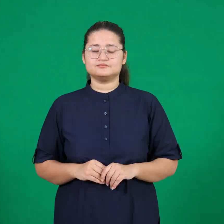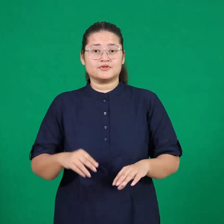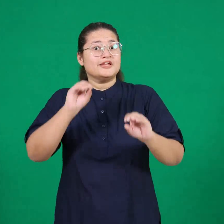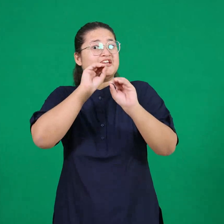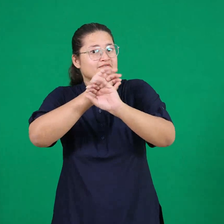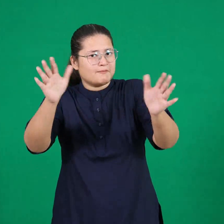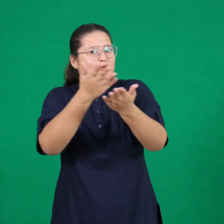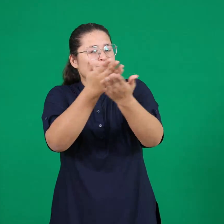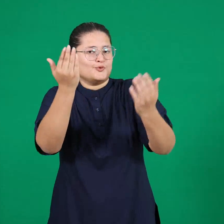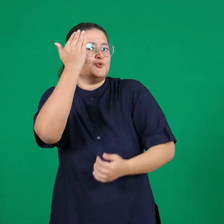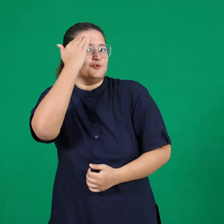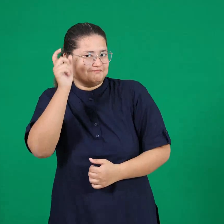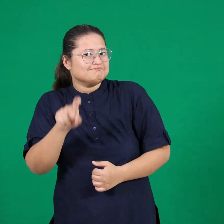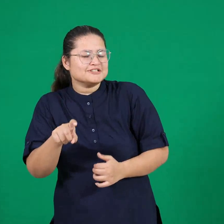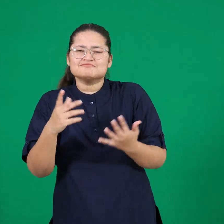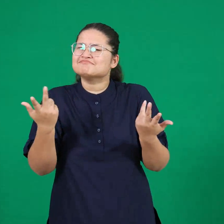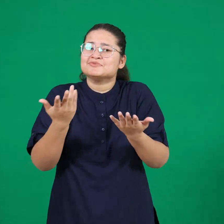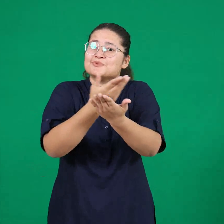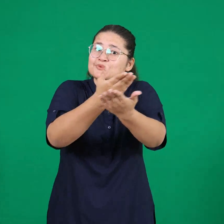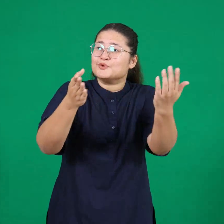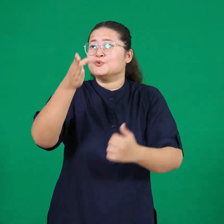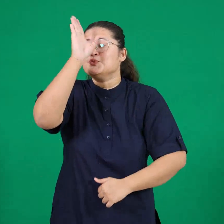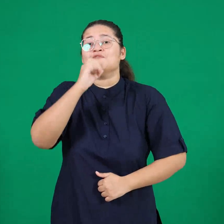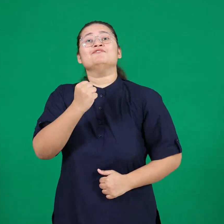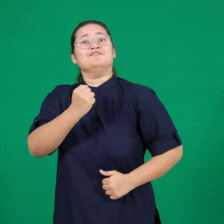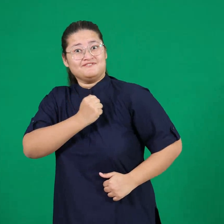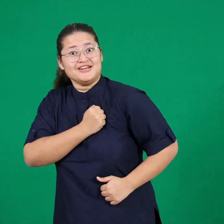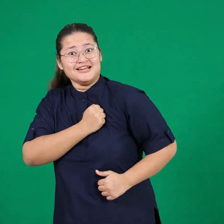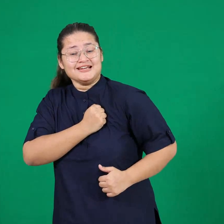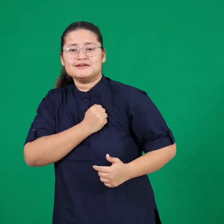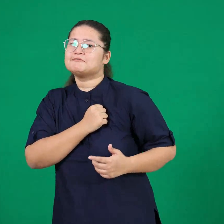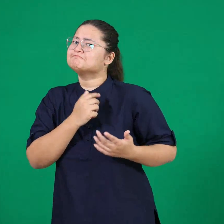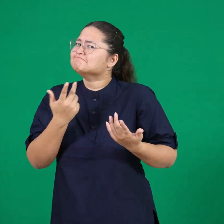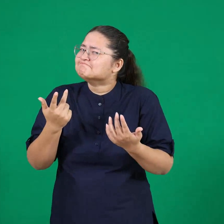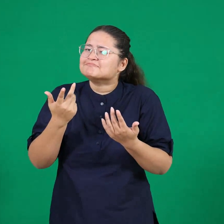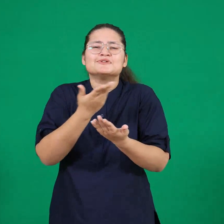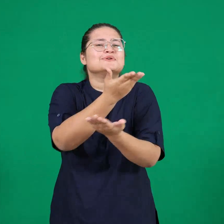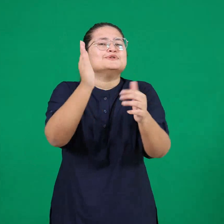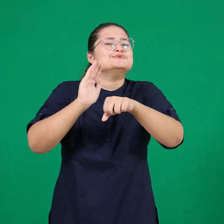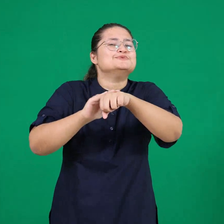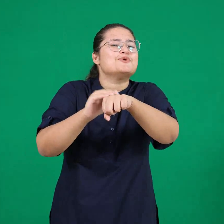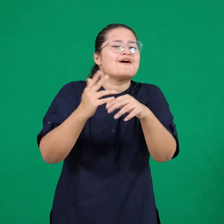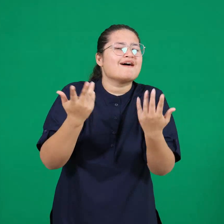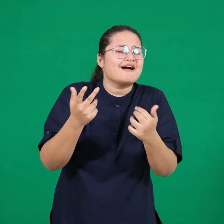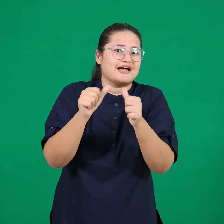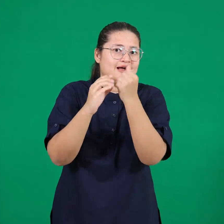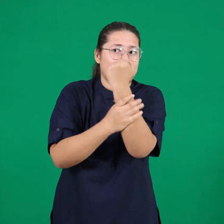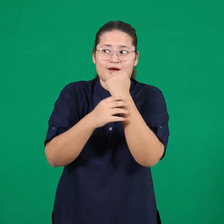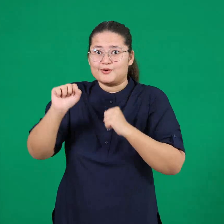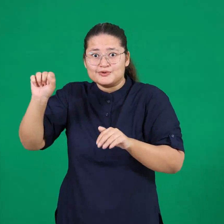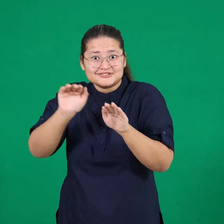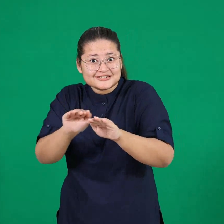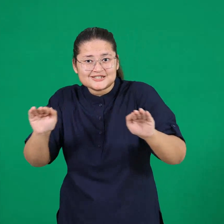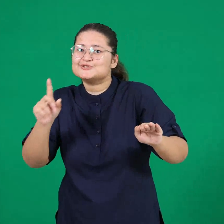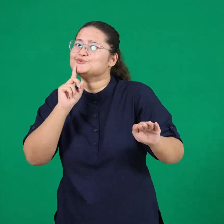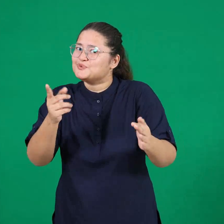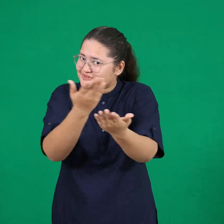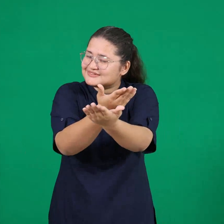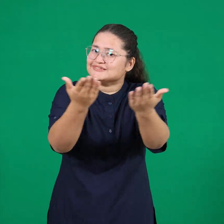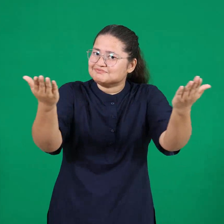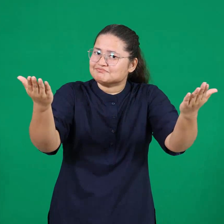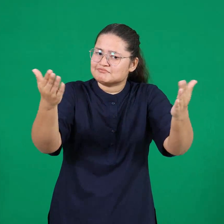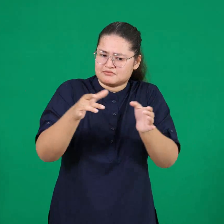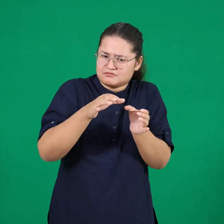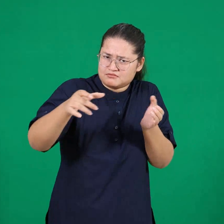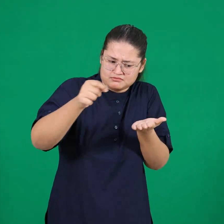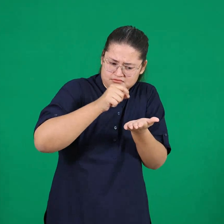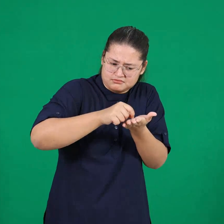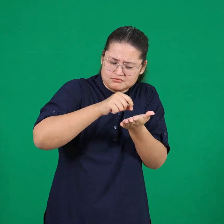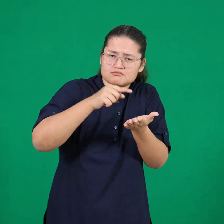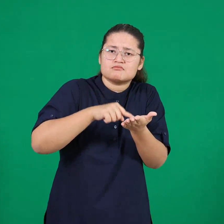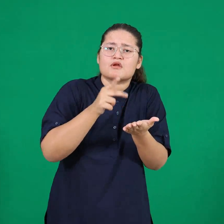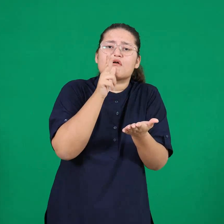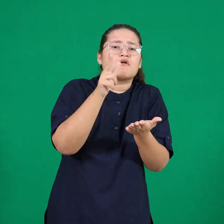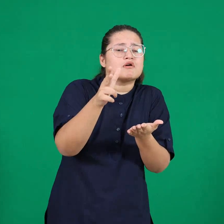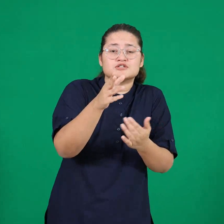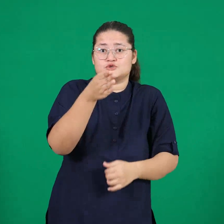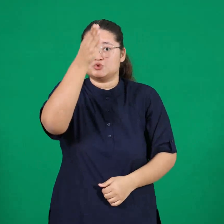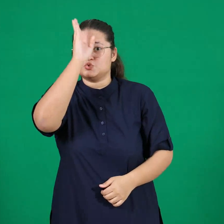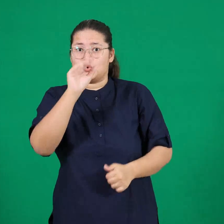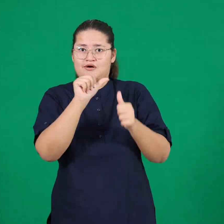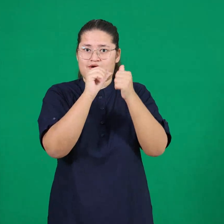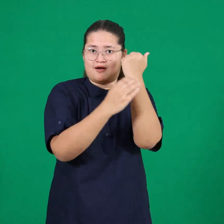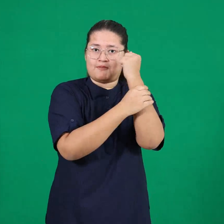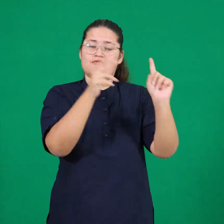Understand, then, that those who have faith are sons of Abraham.